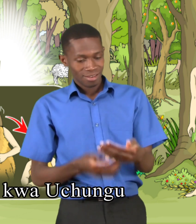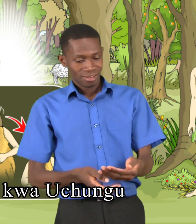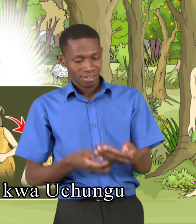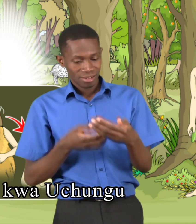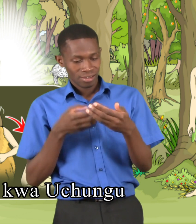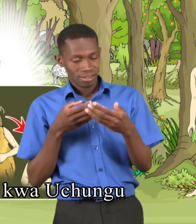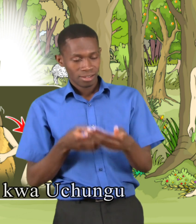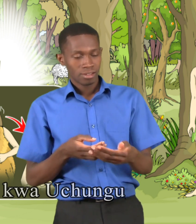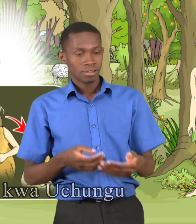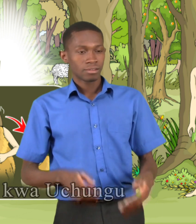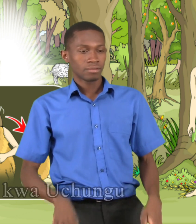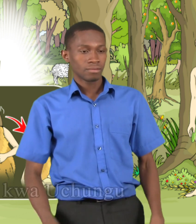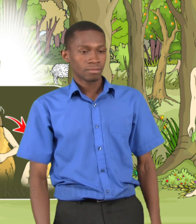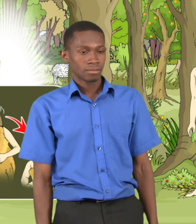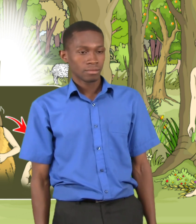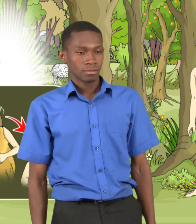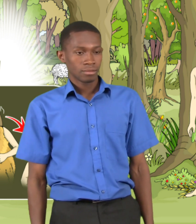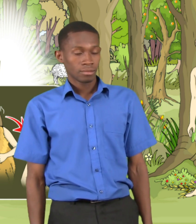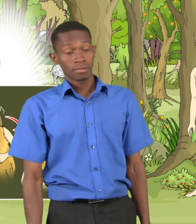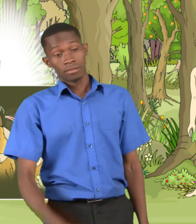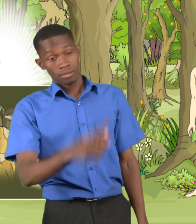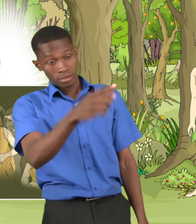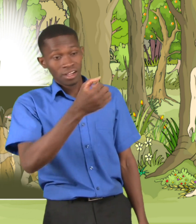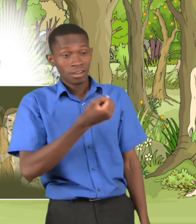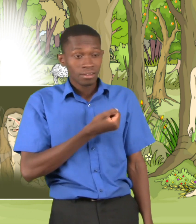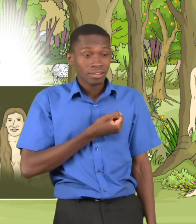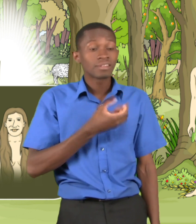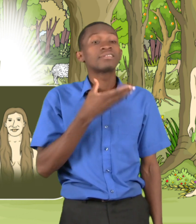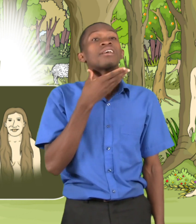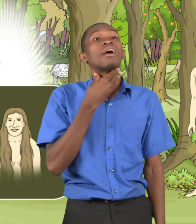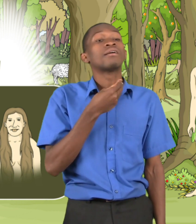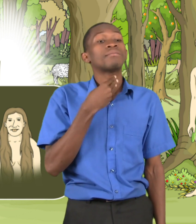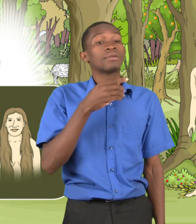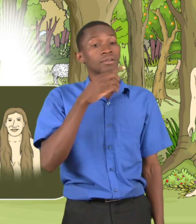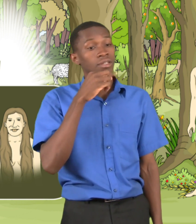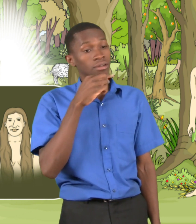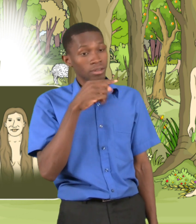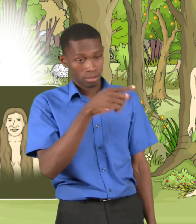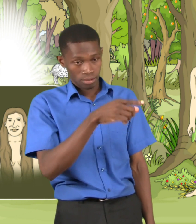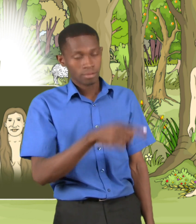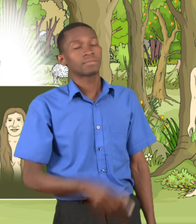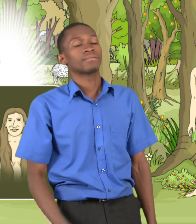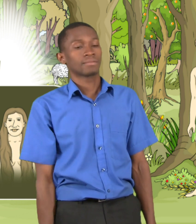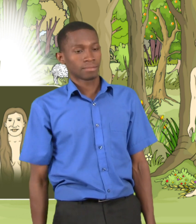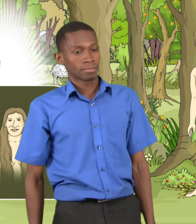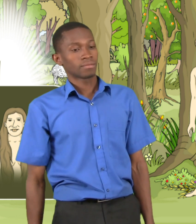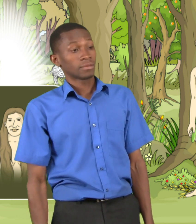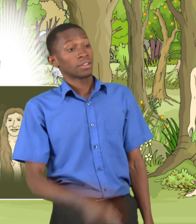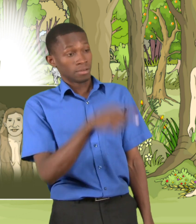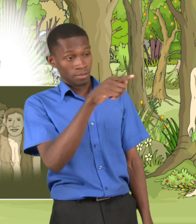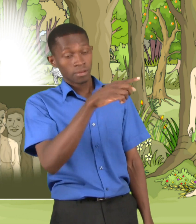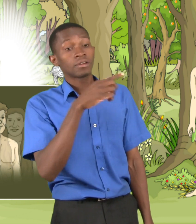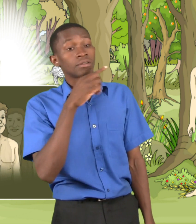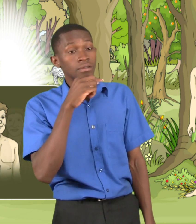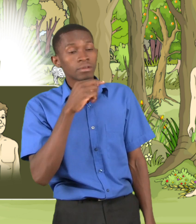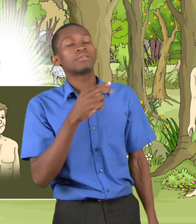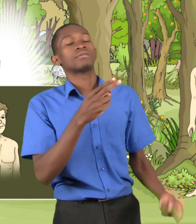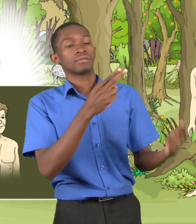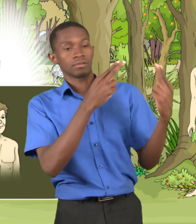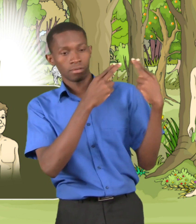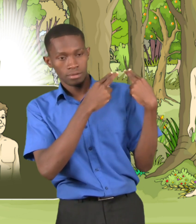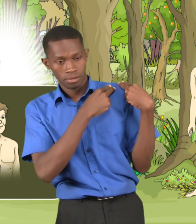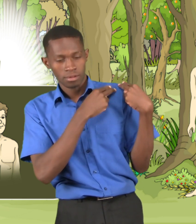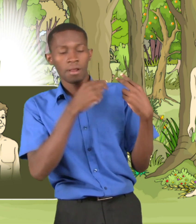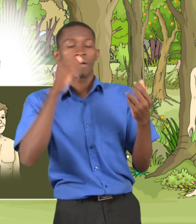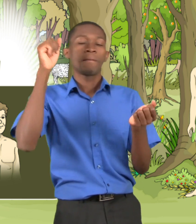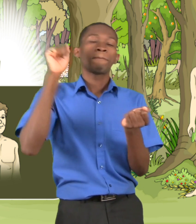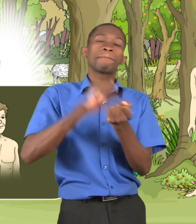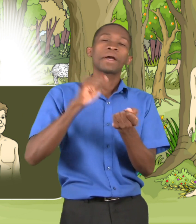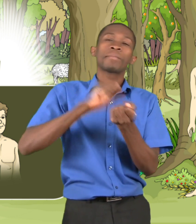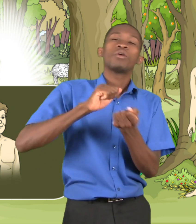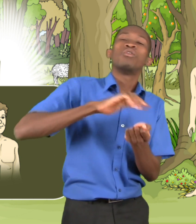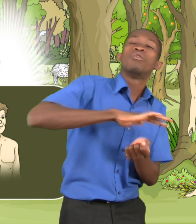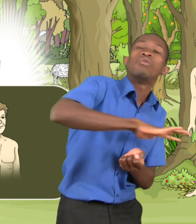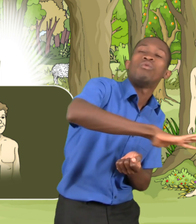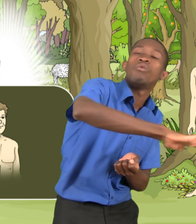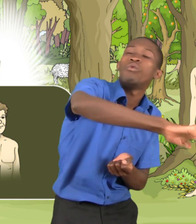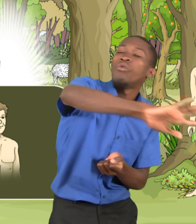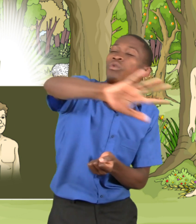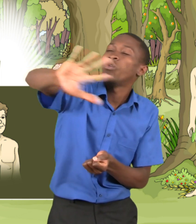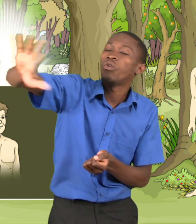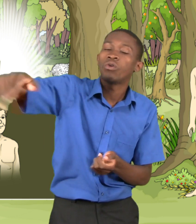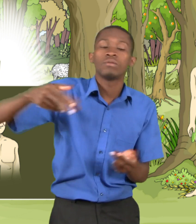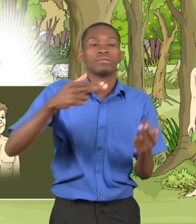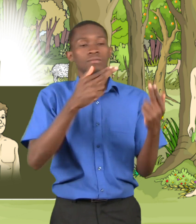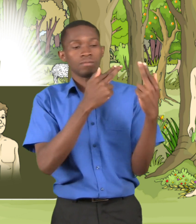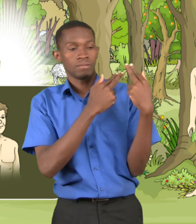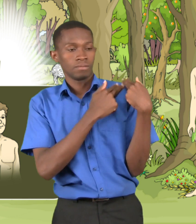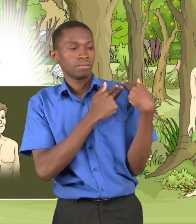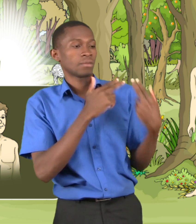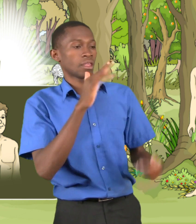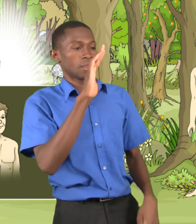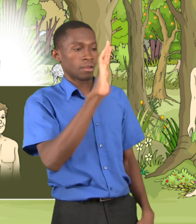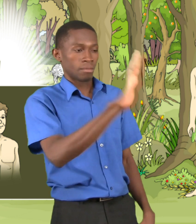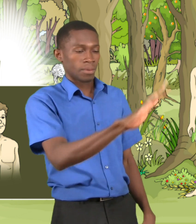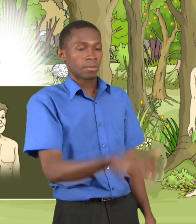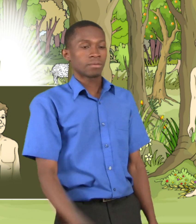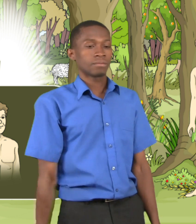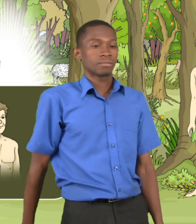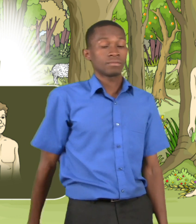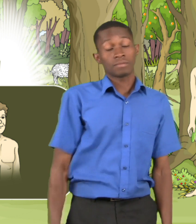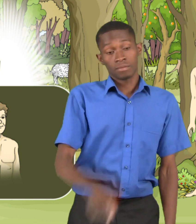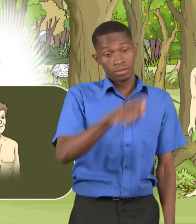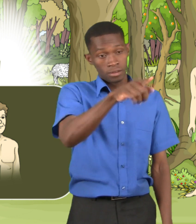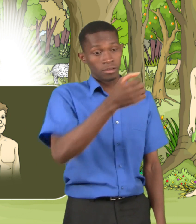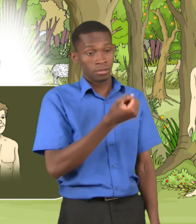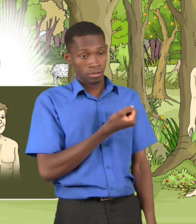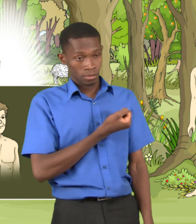Your desire will be for your husband, and he will rule over you.”